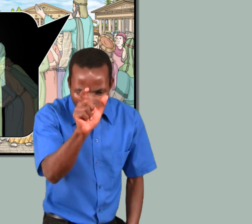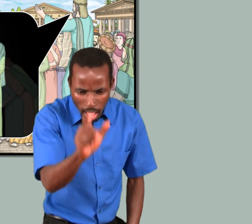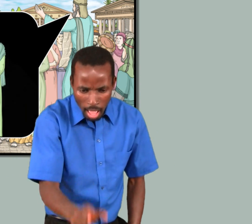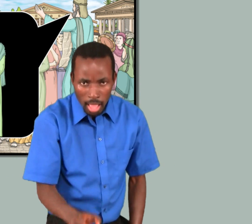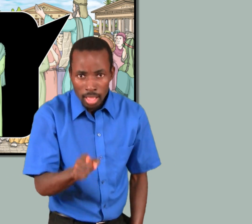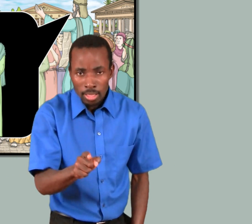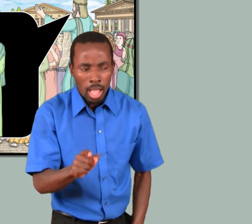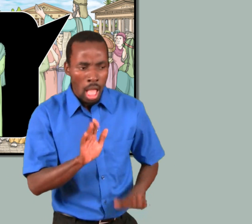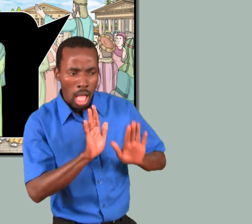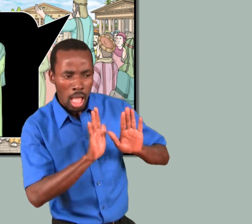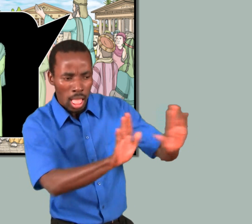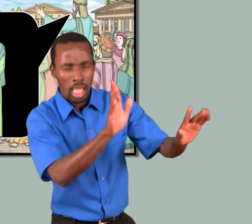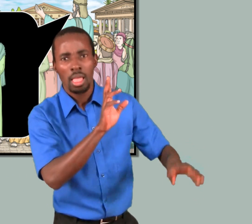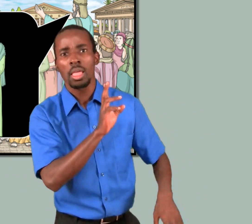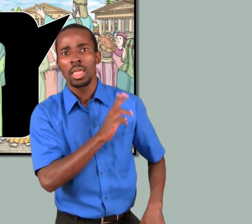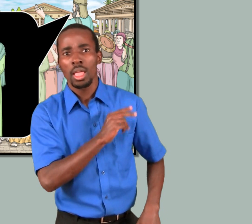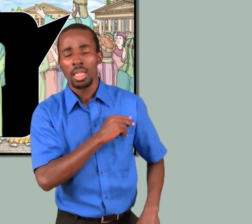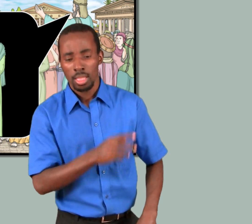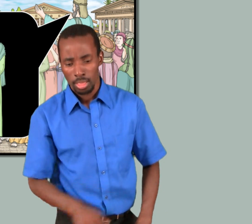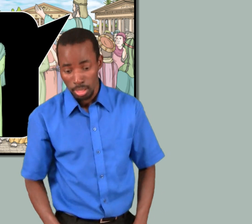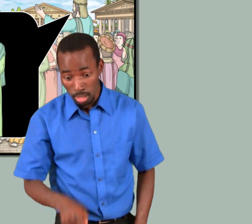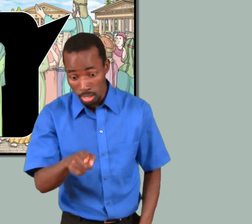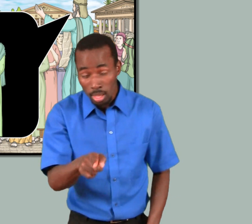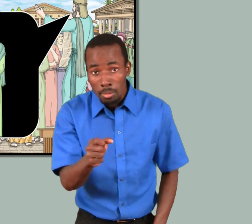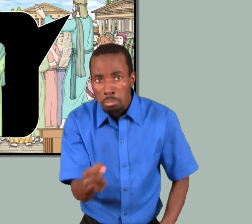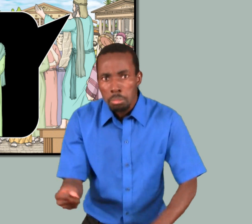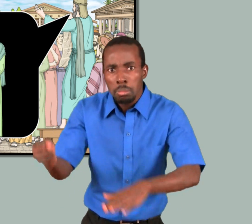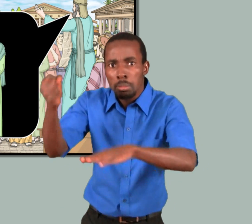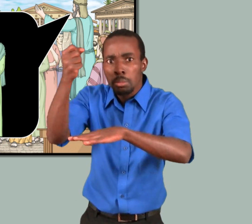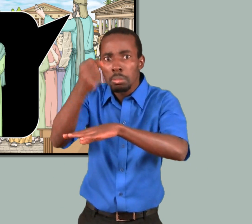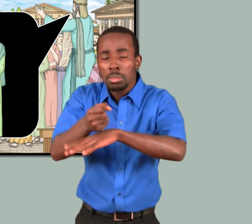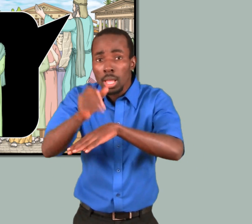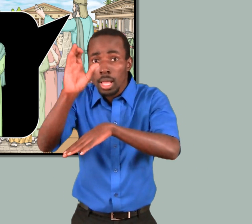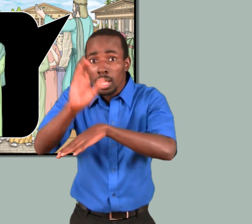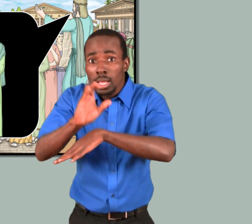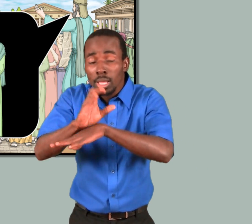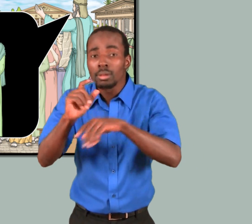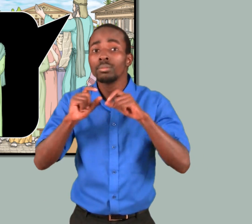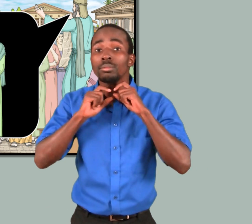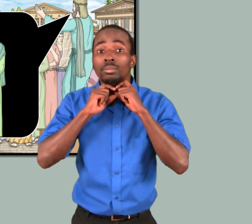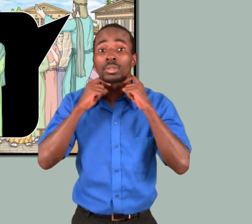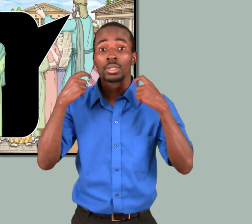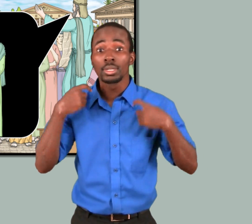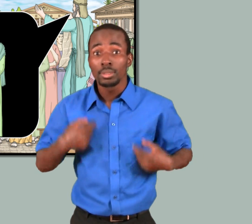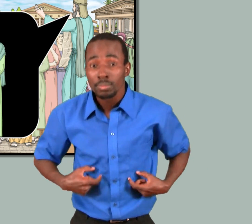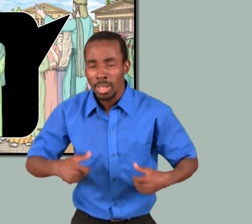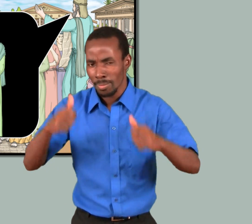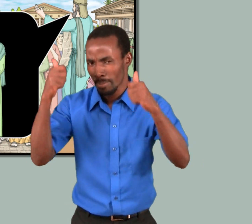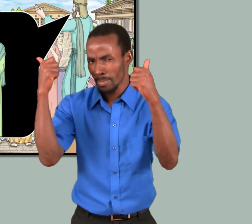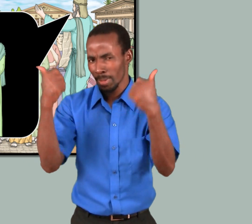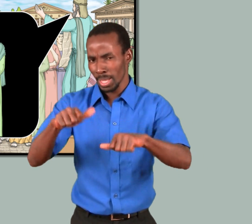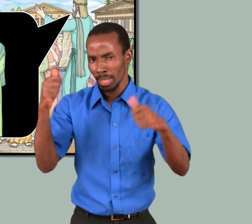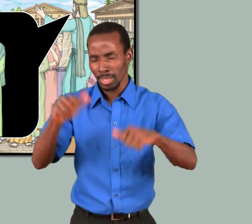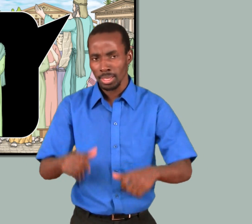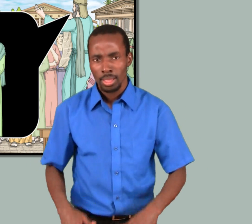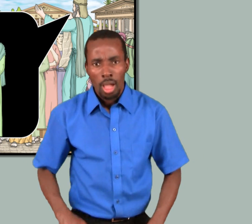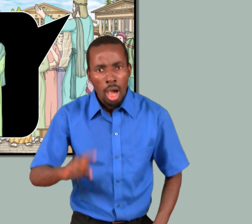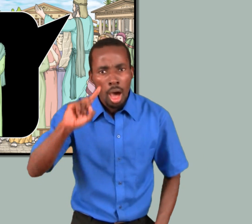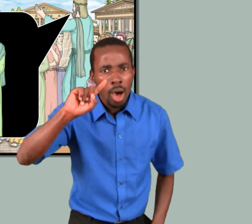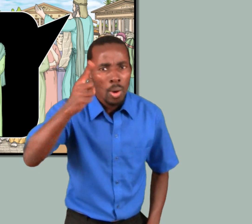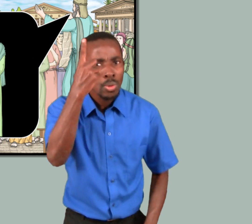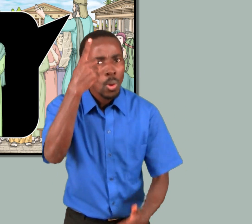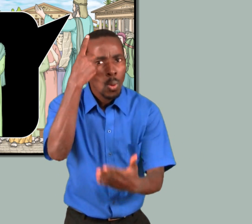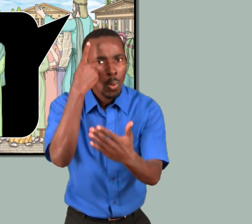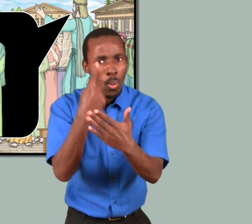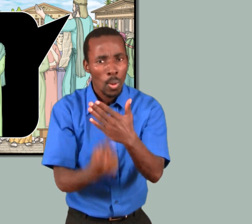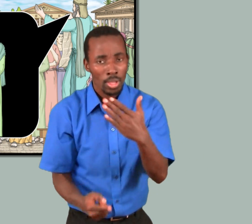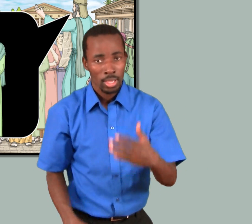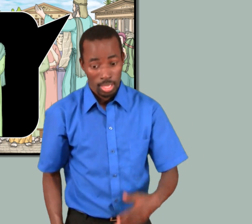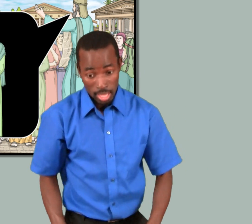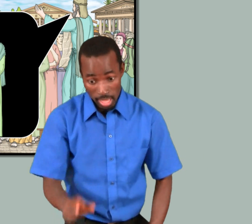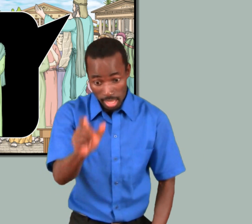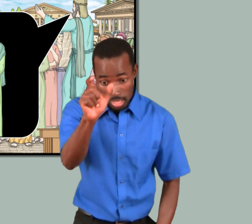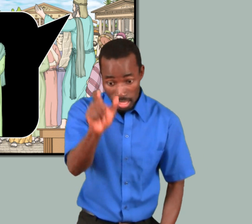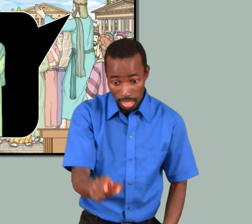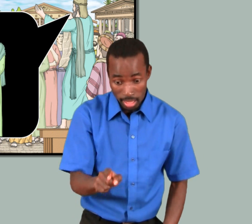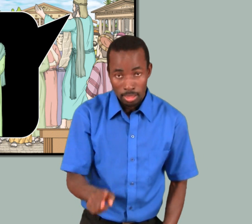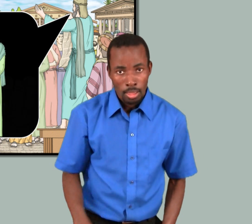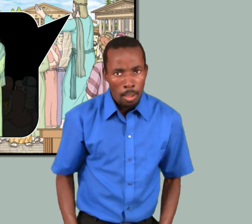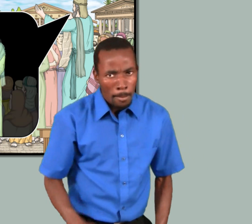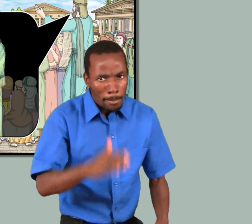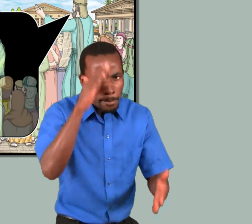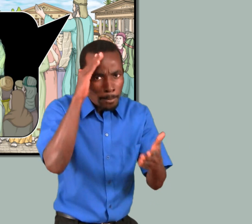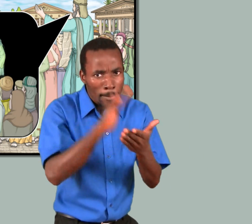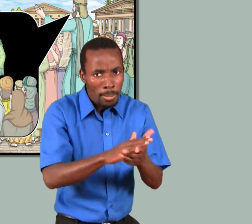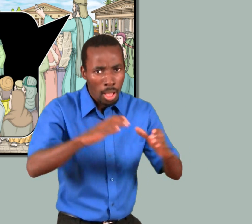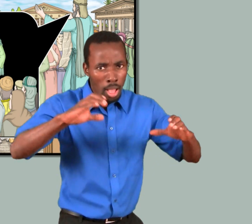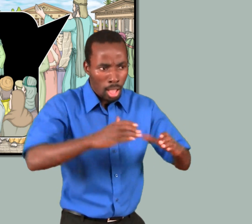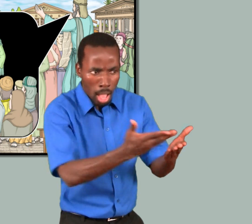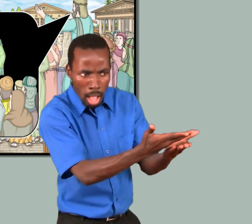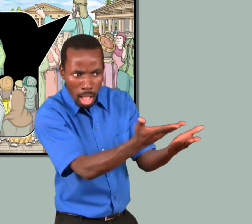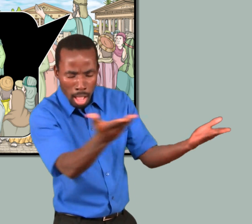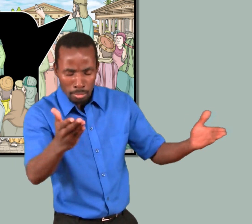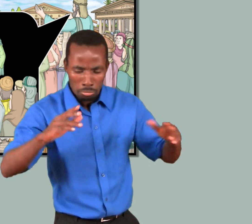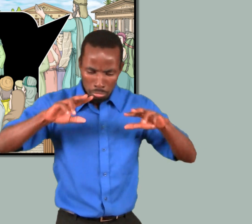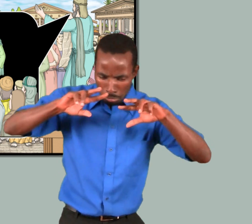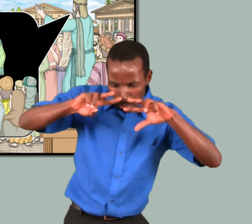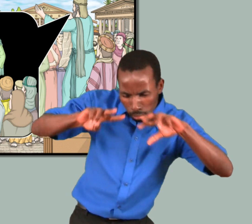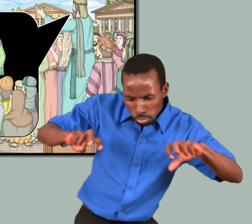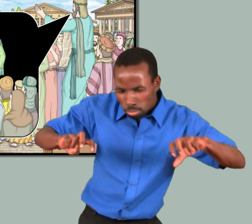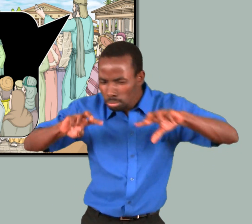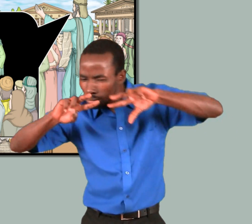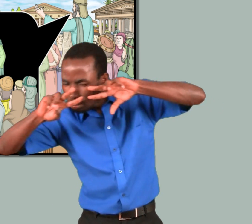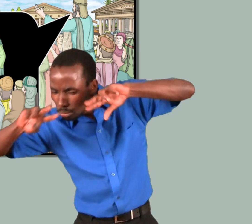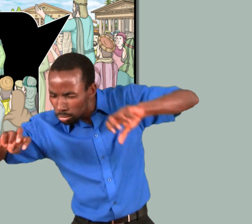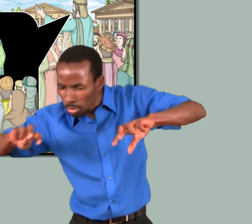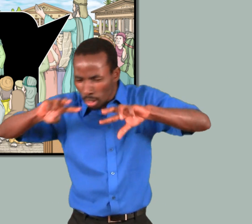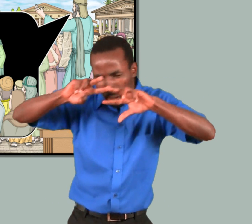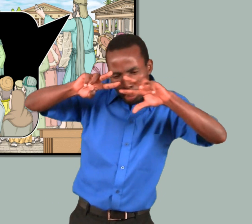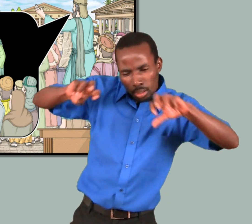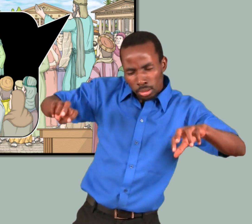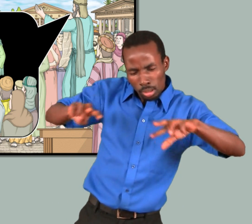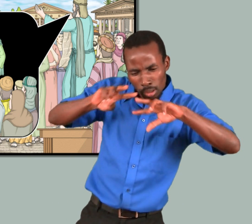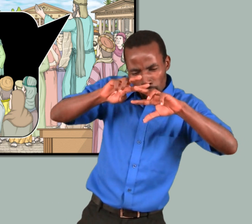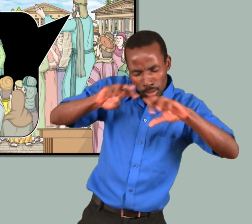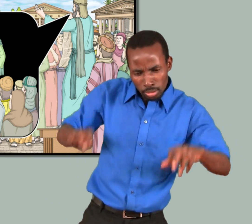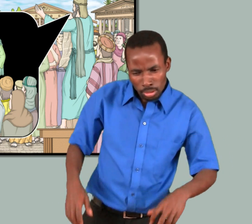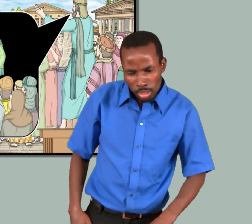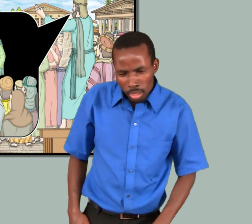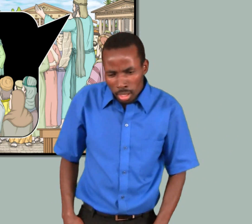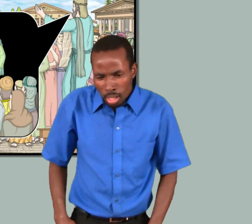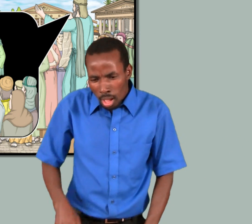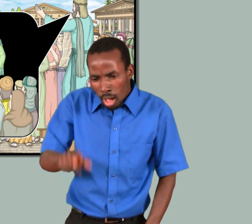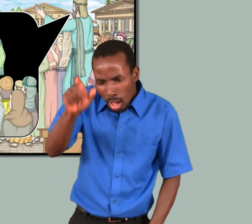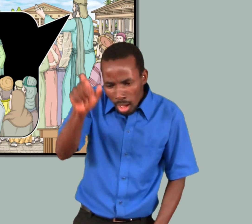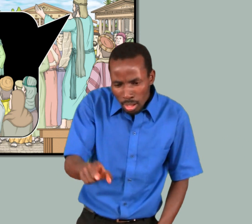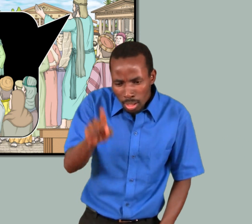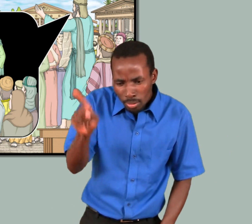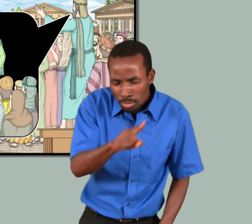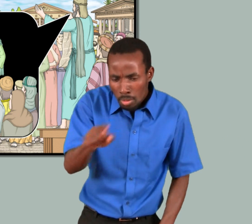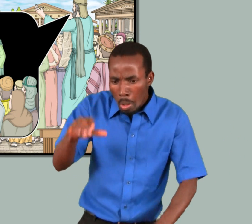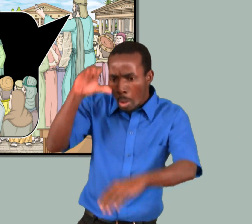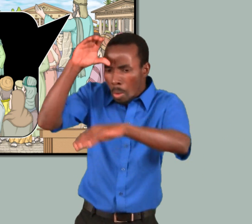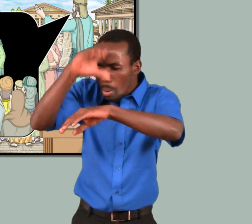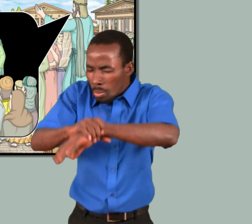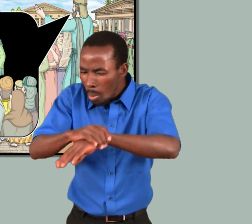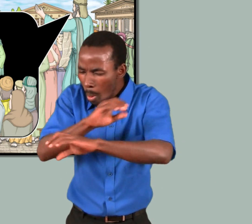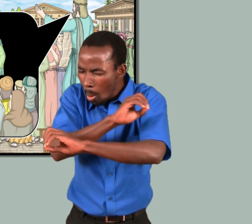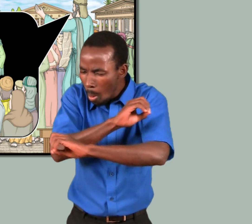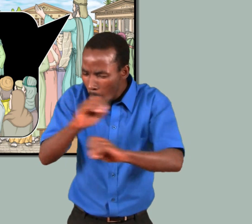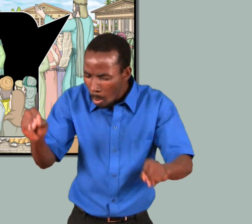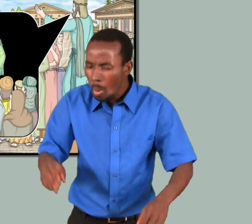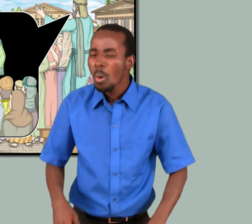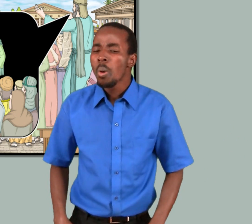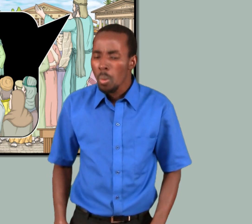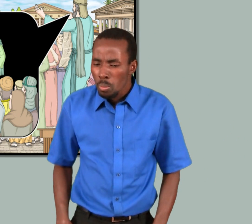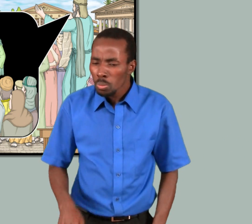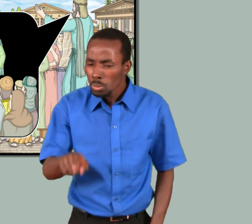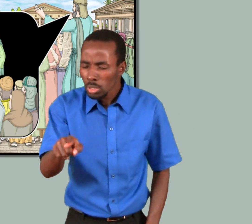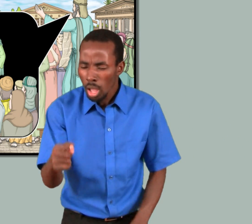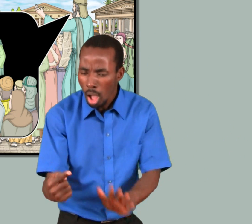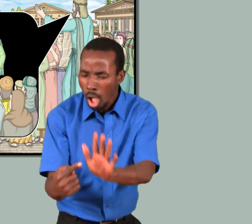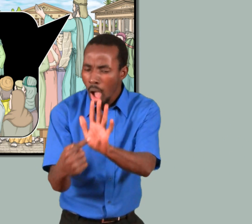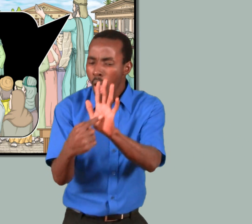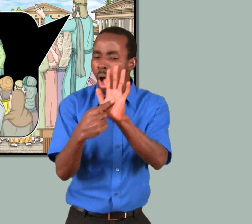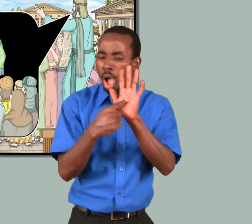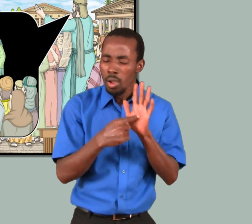Additionally, they must first be tested.